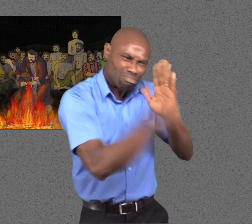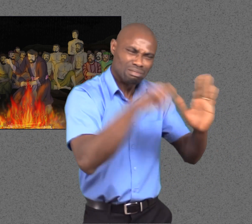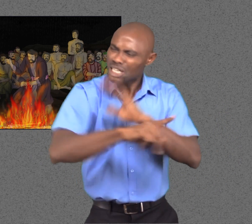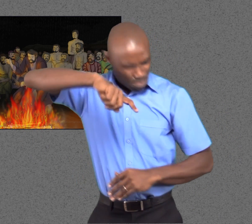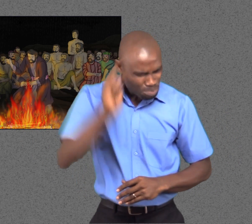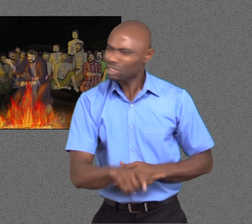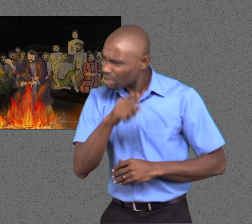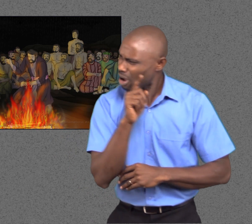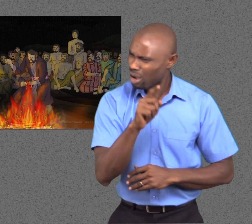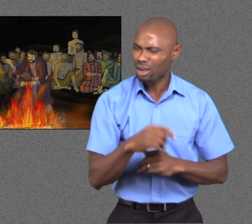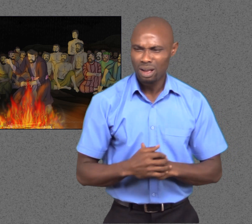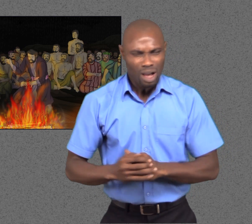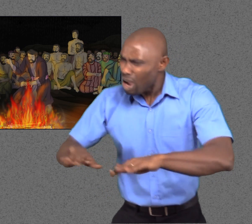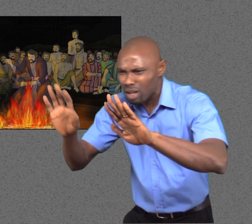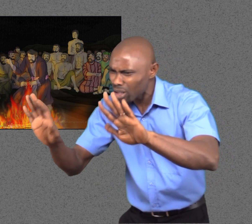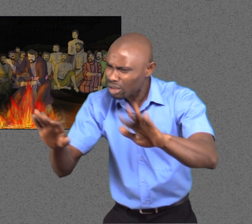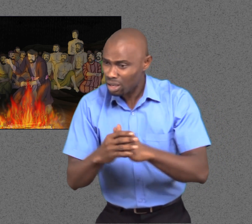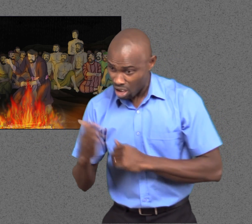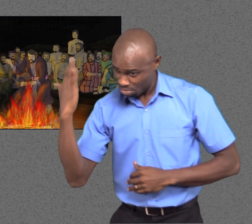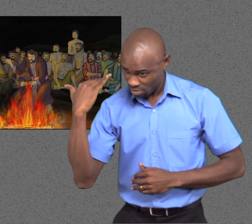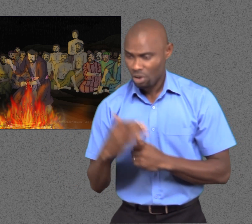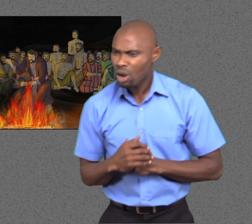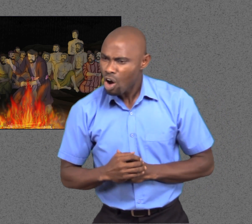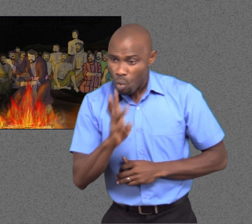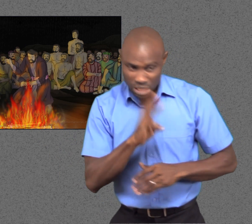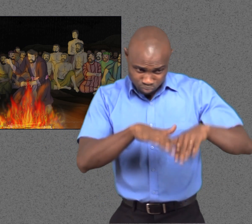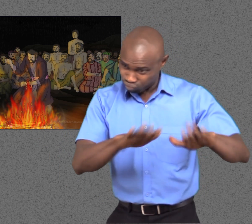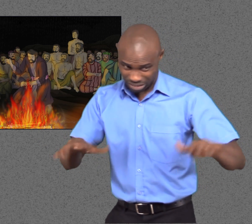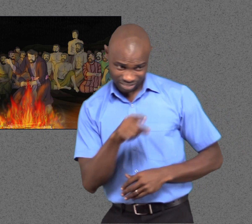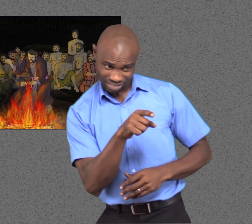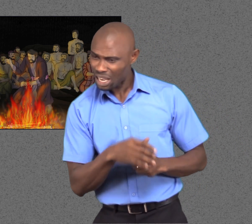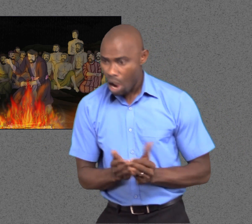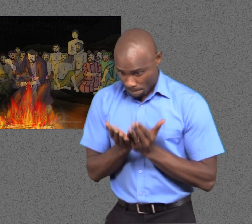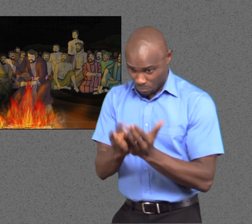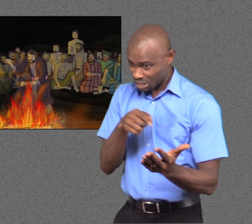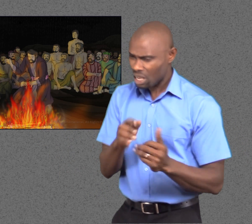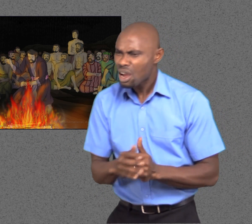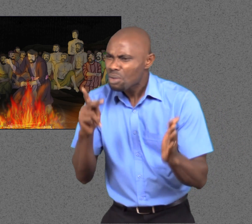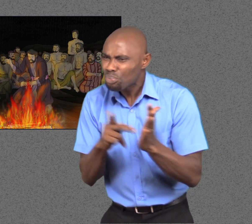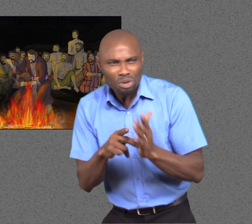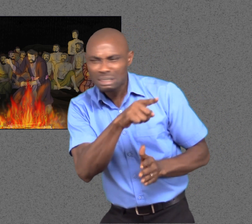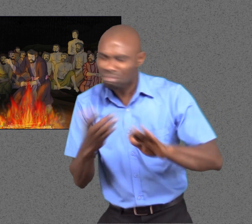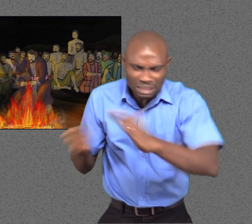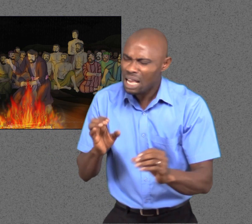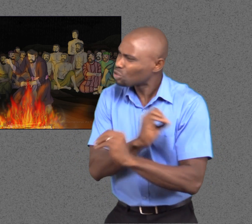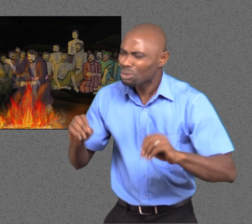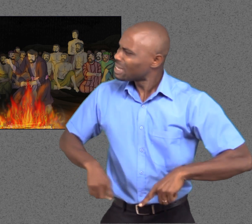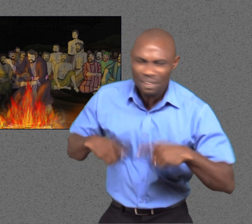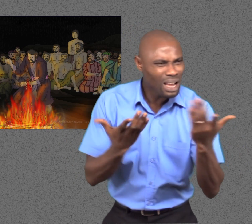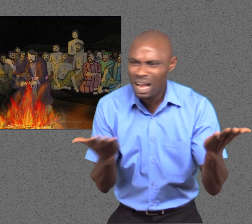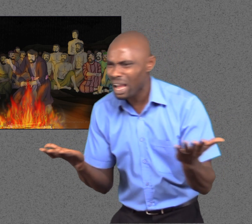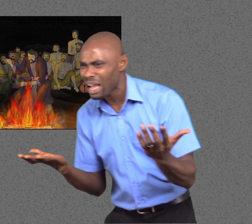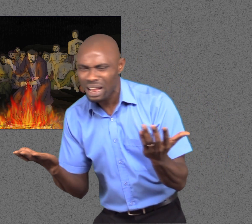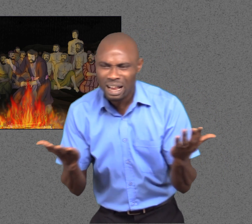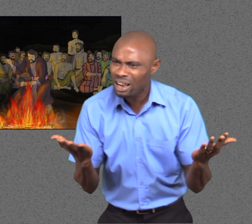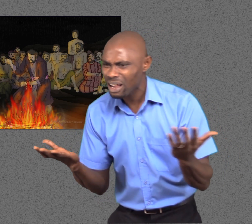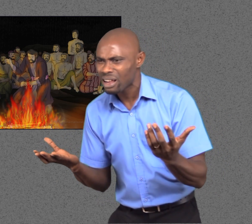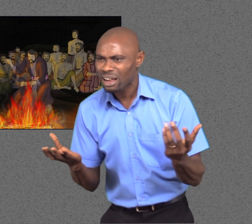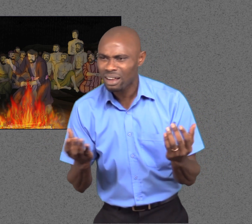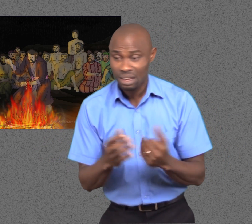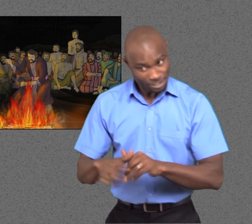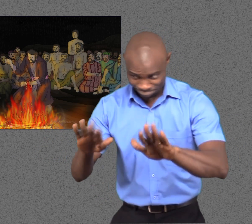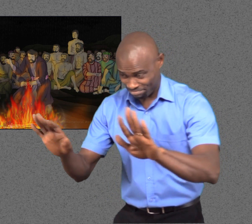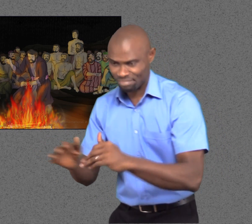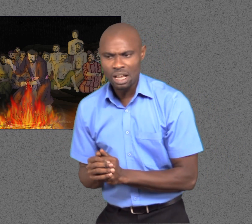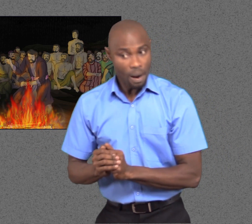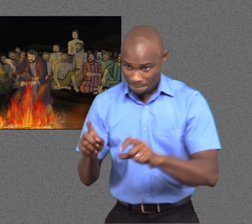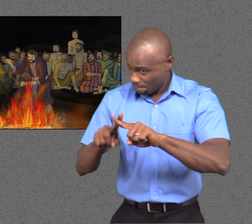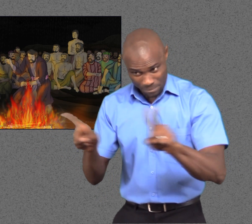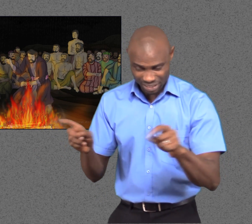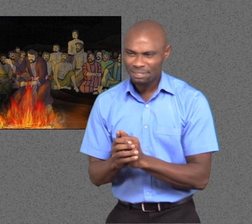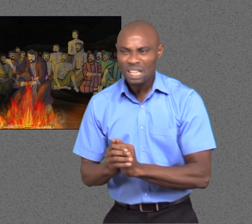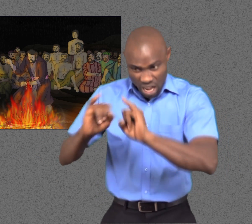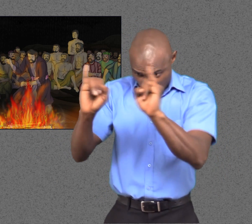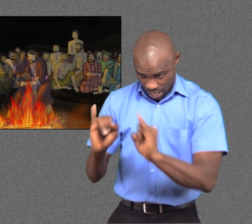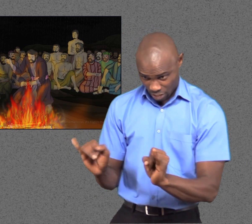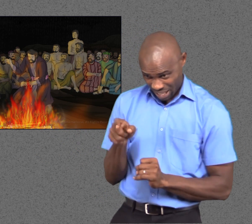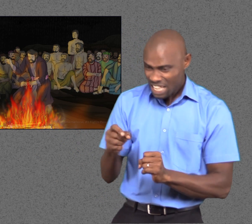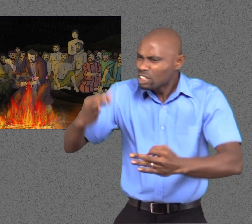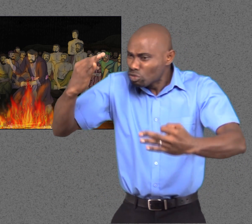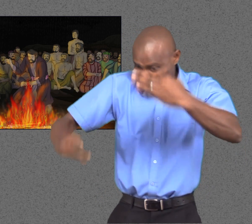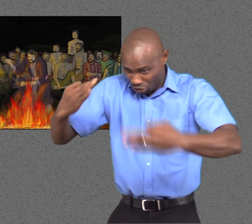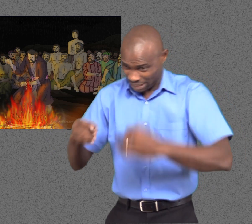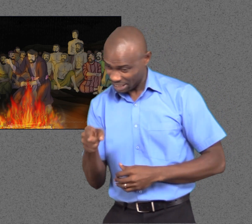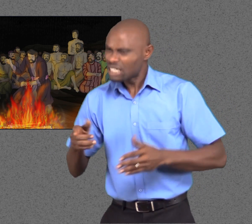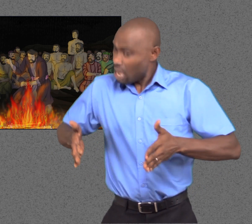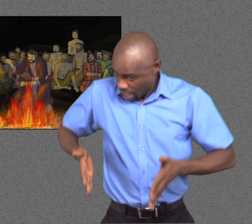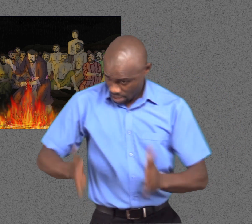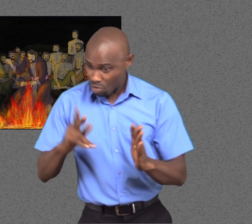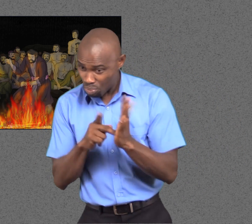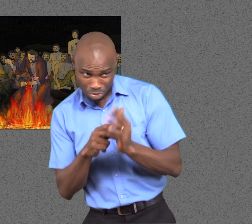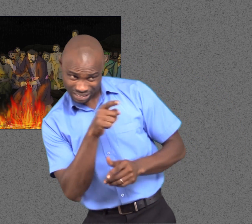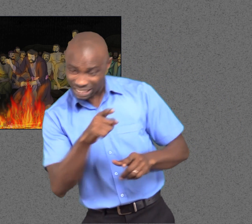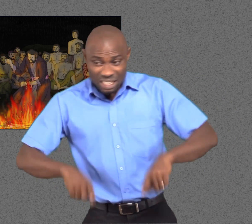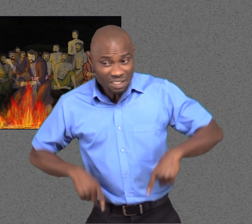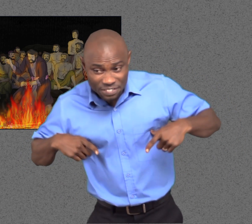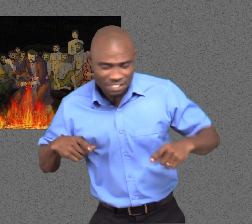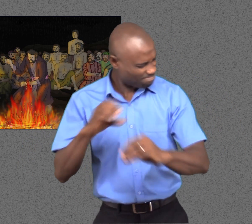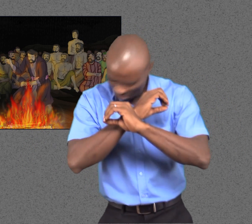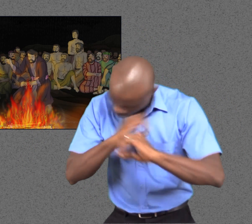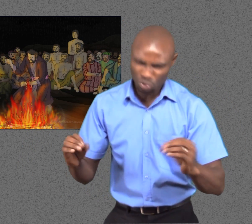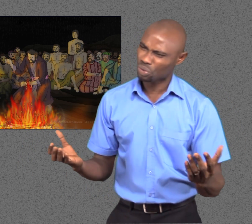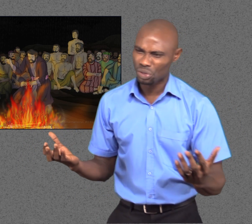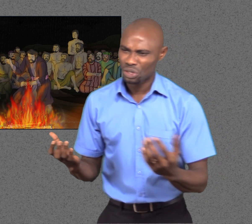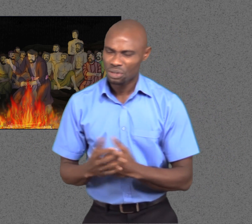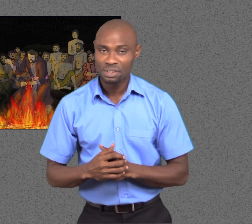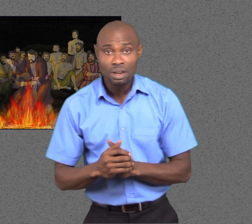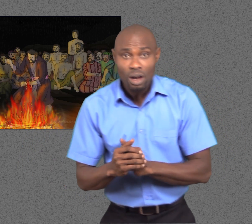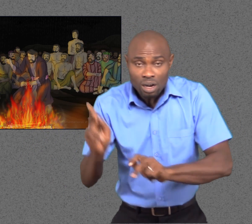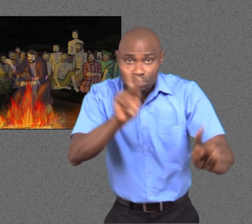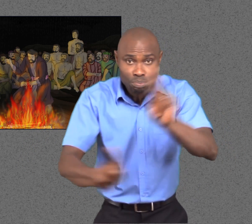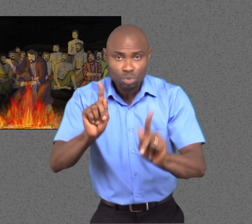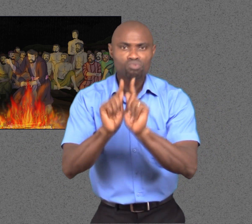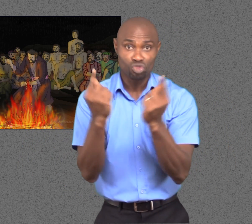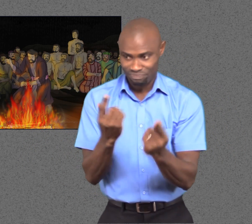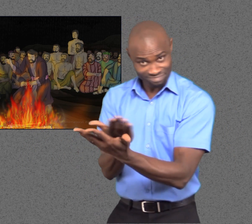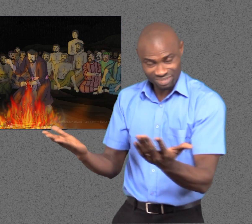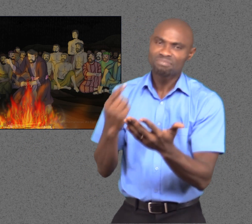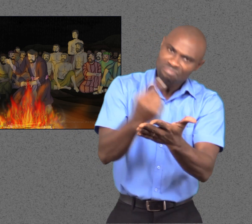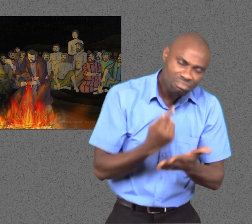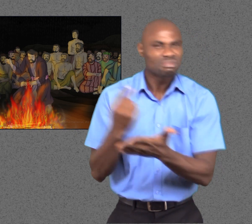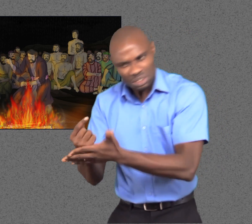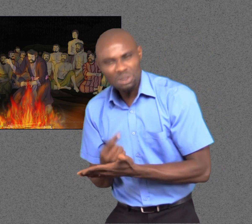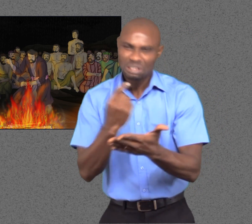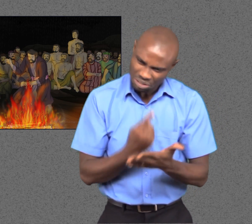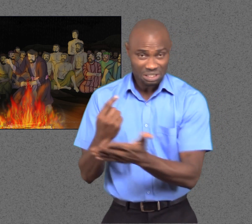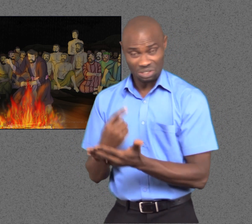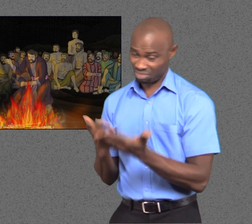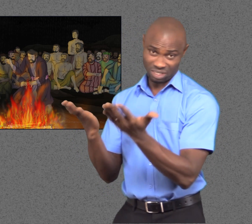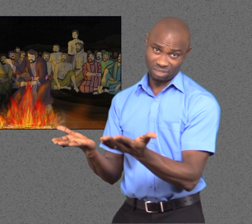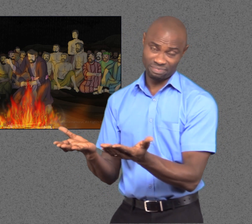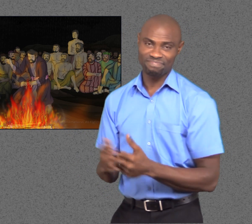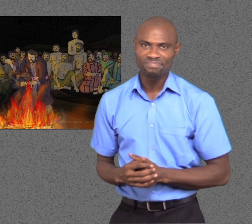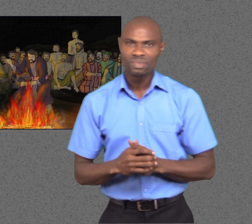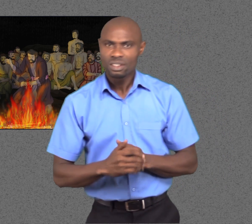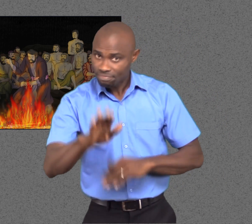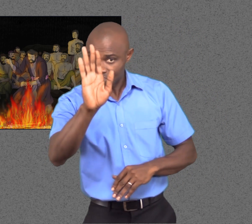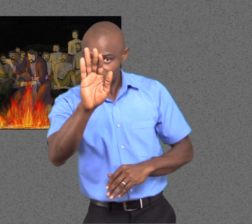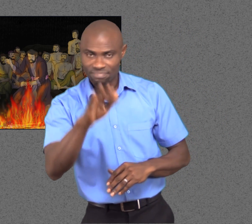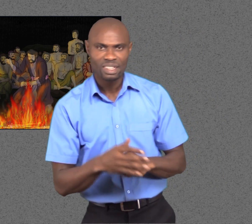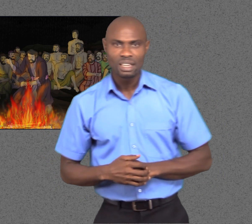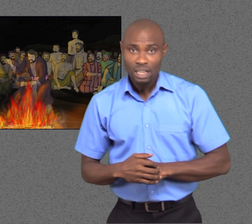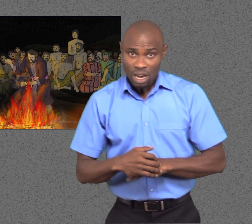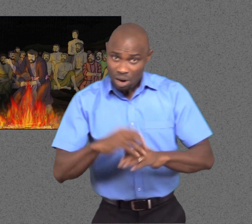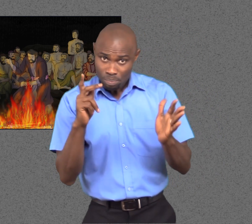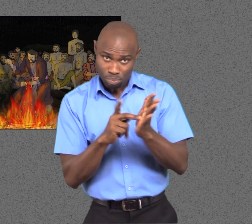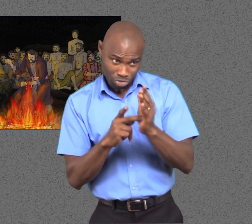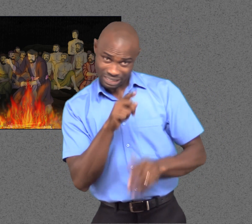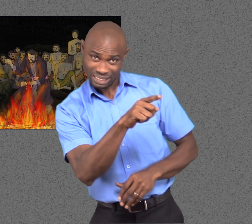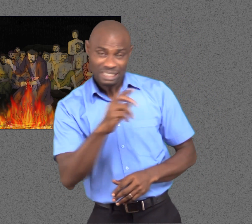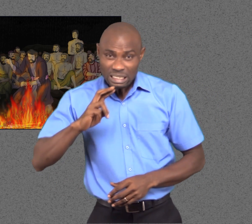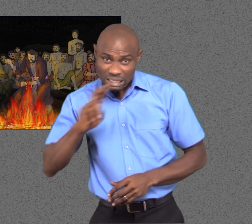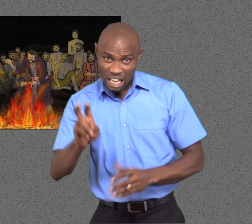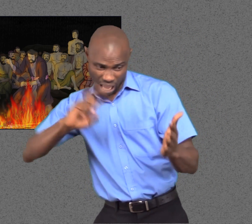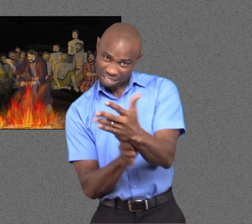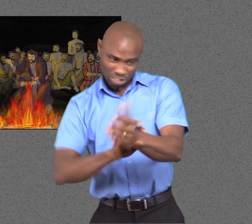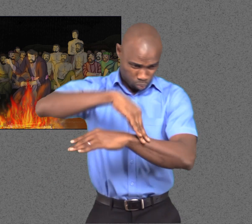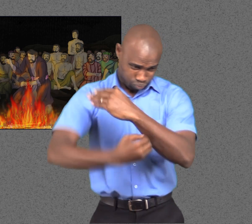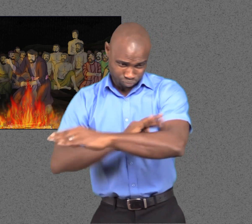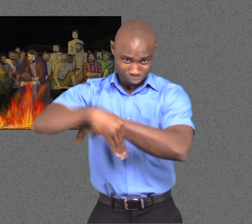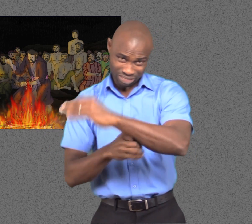Although he was saved from the sea, Justice has not allowed him to live.”